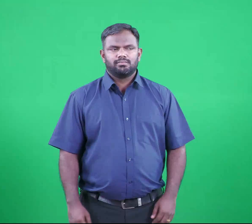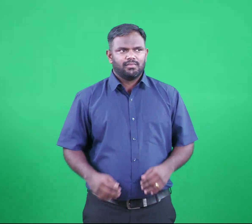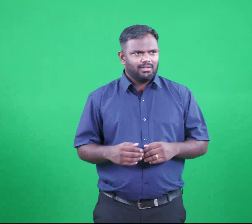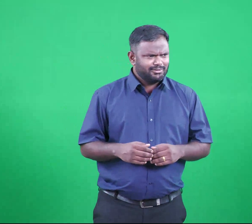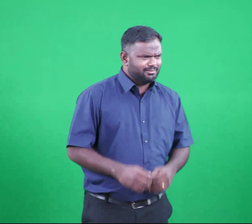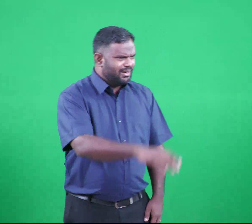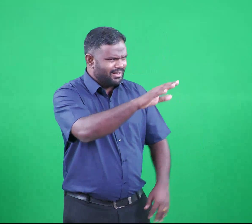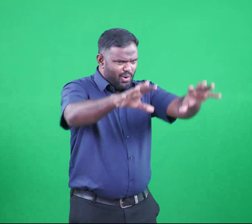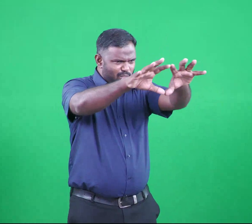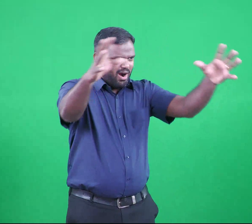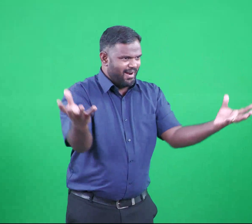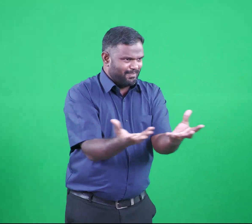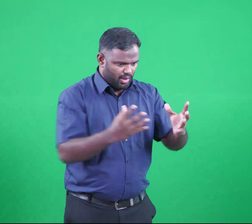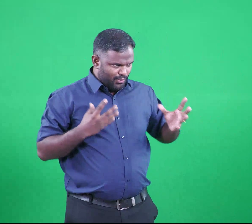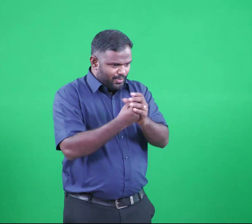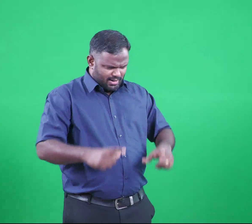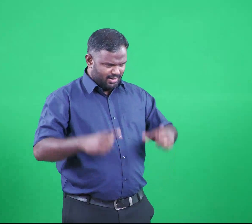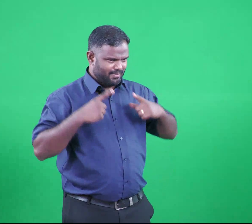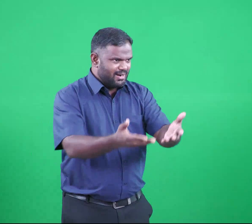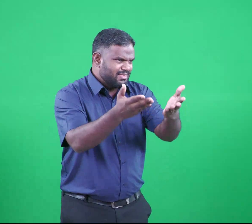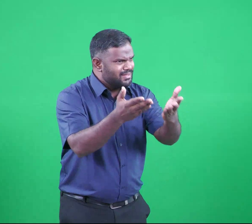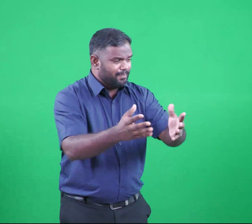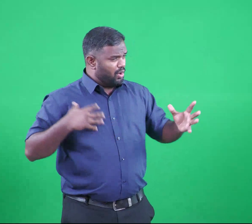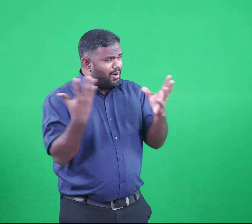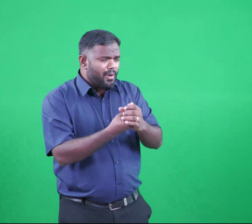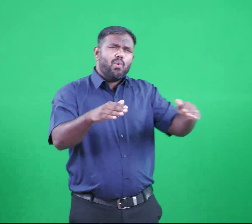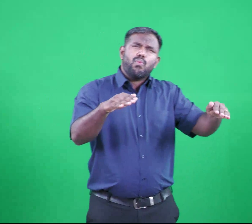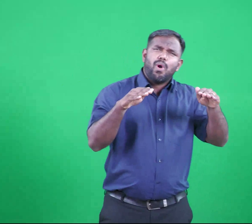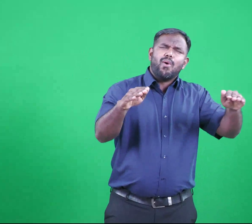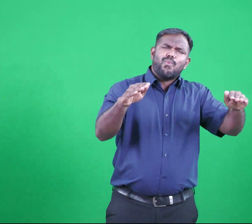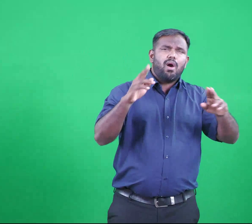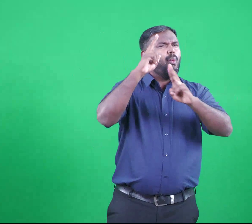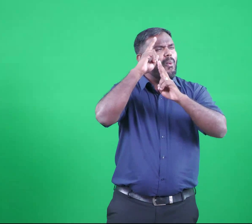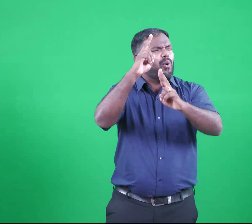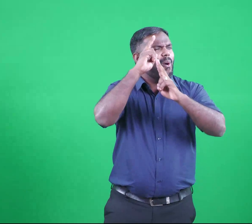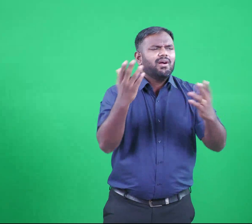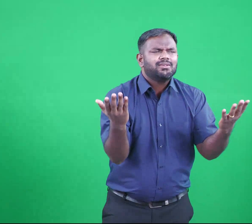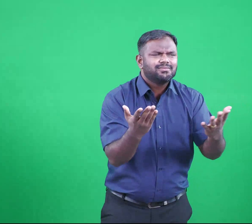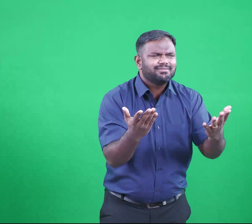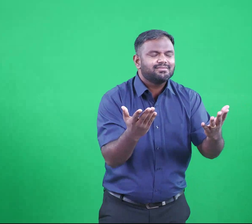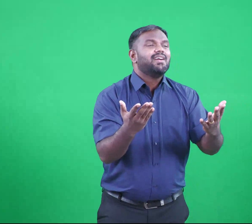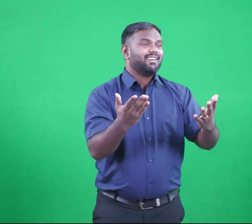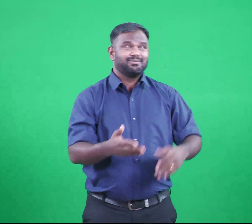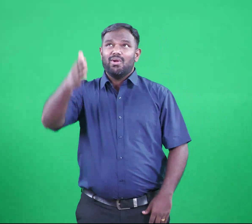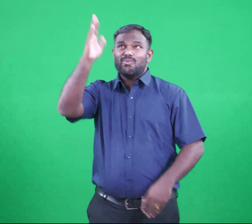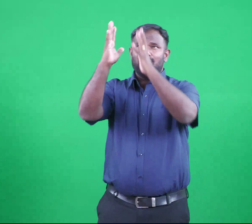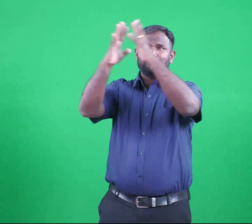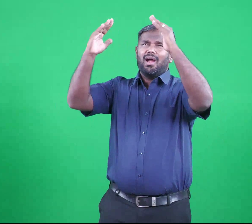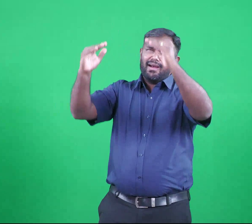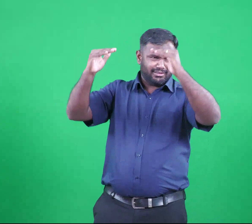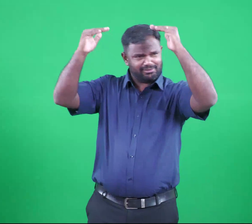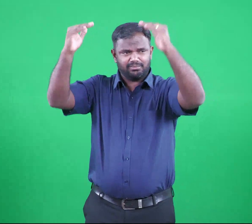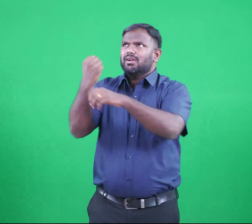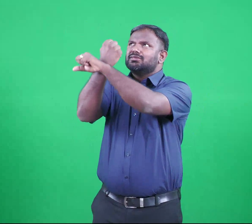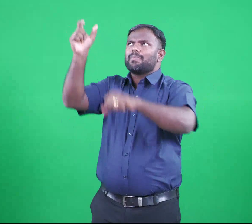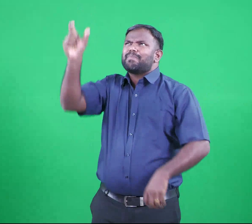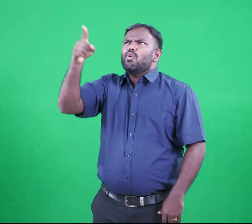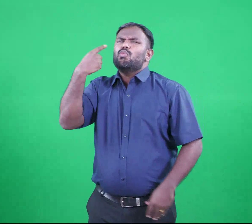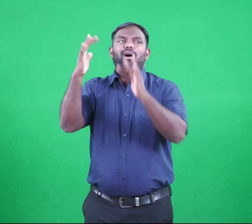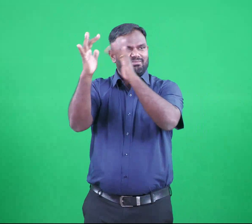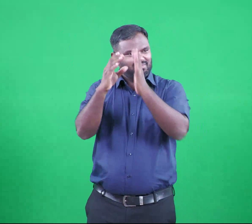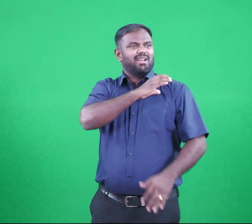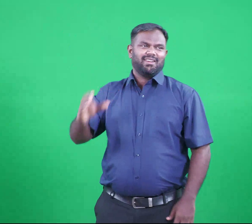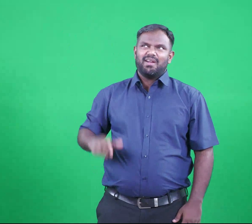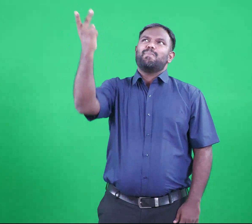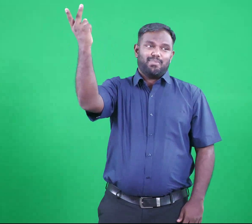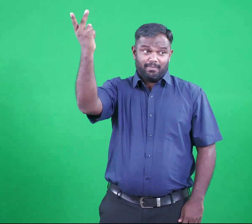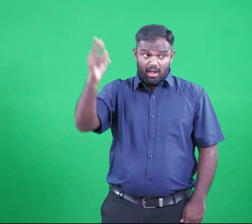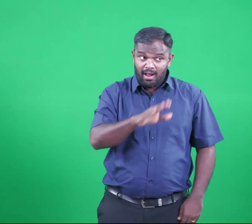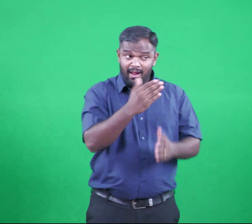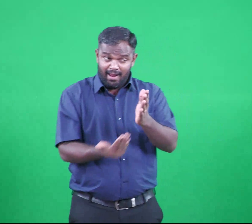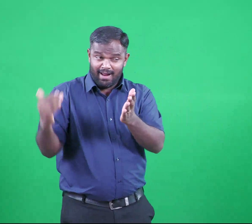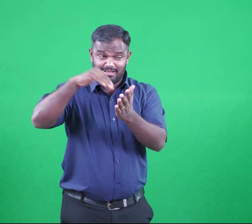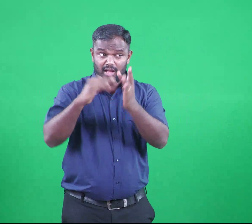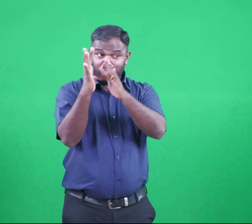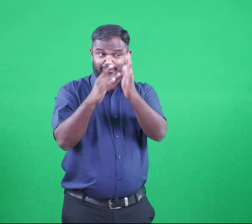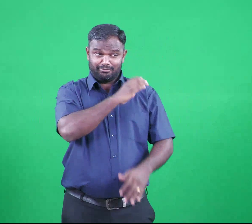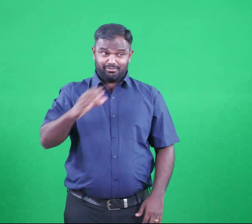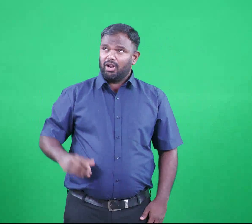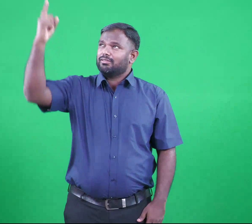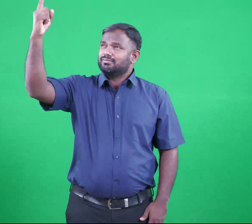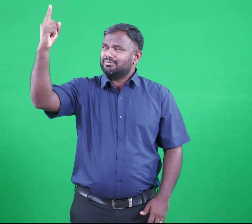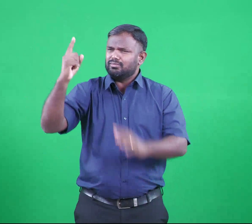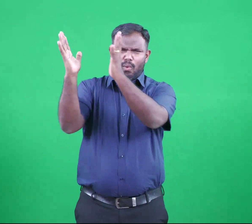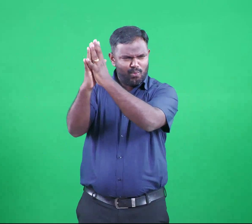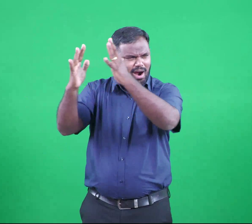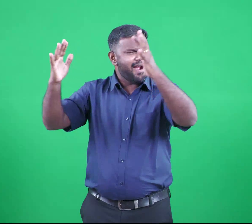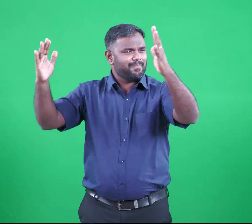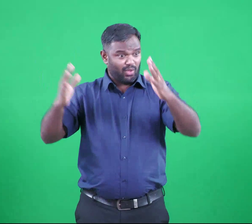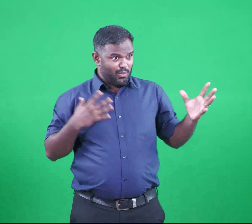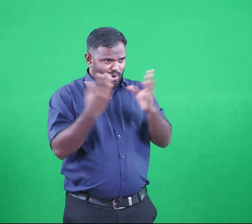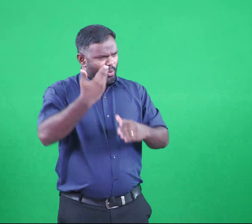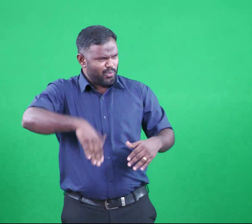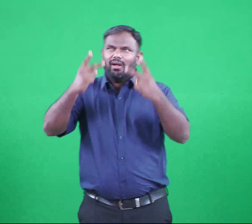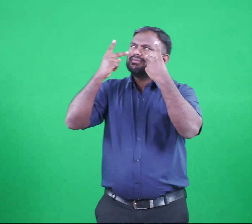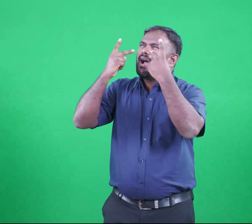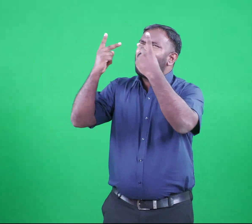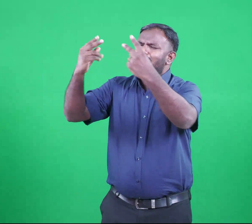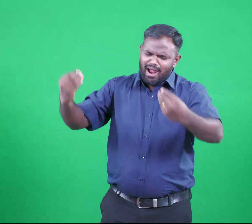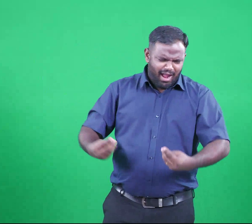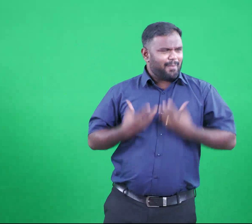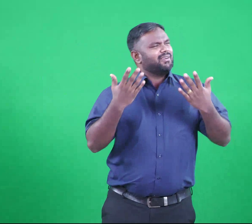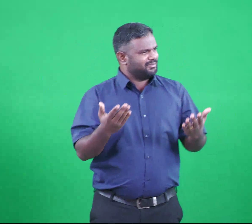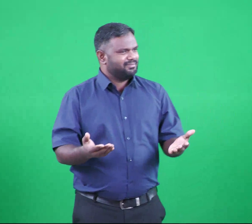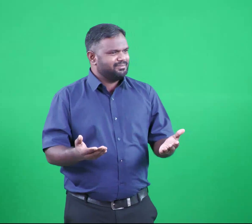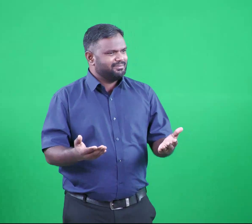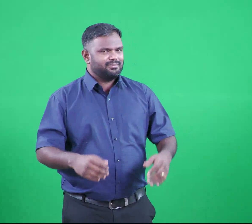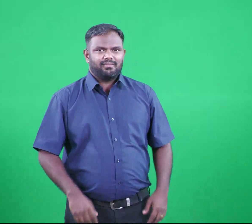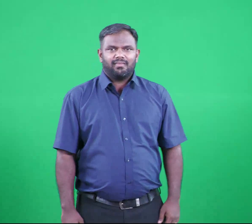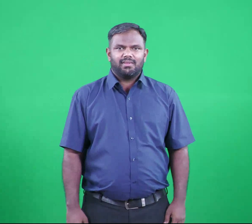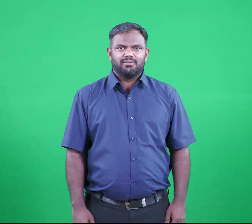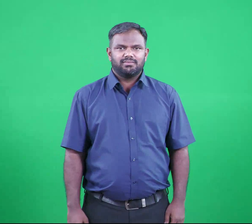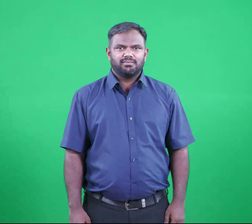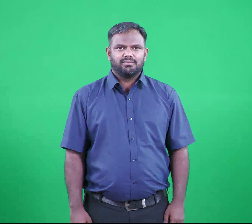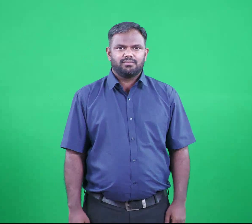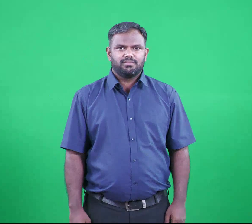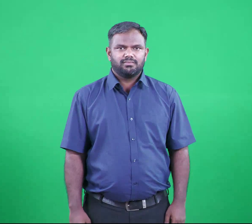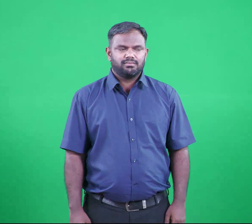as we await the blessed hope and glorious appearance of our great God and Savior Jesus Christ.